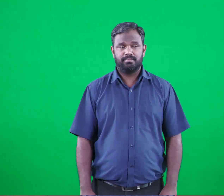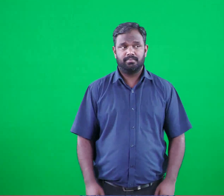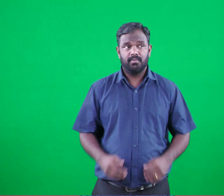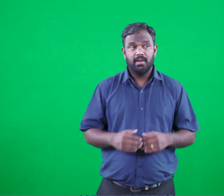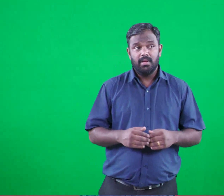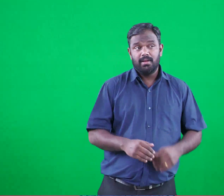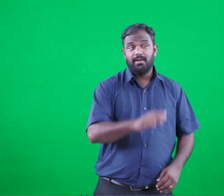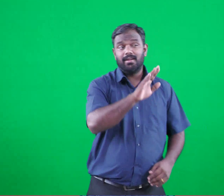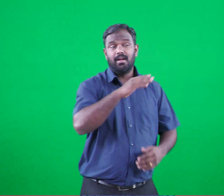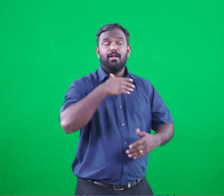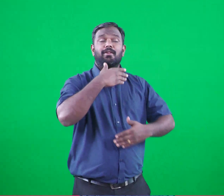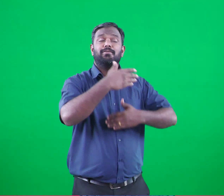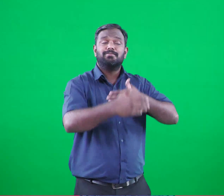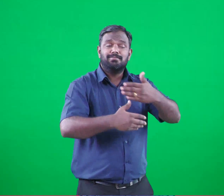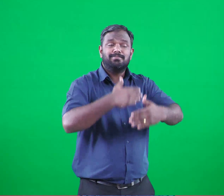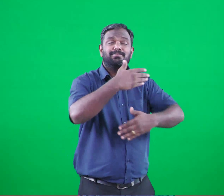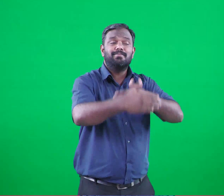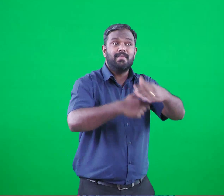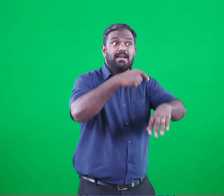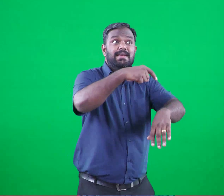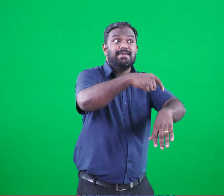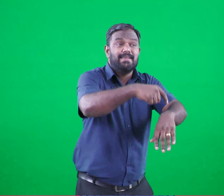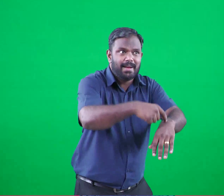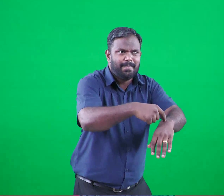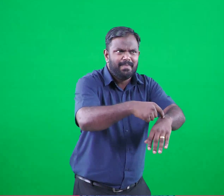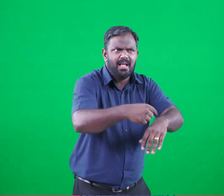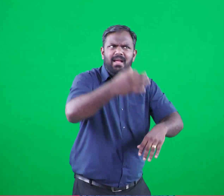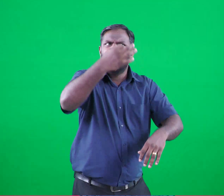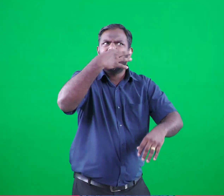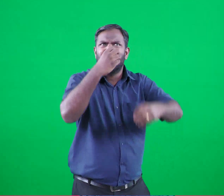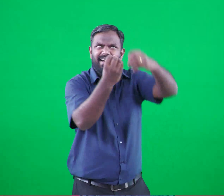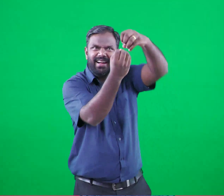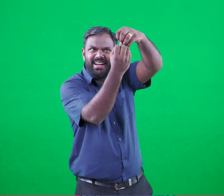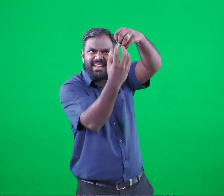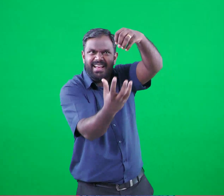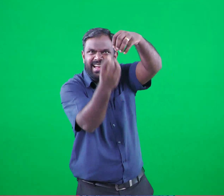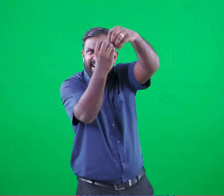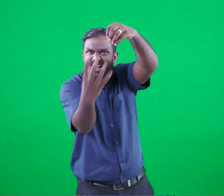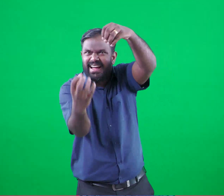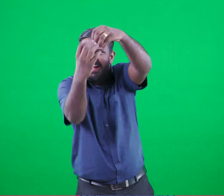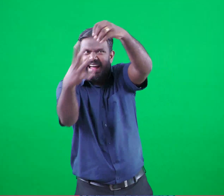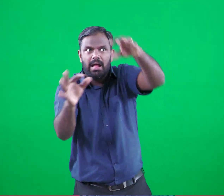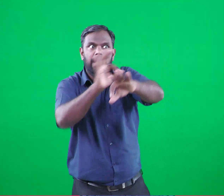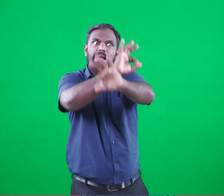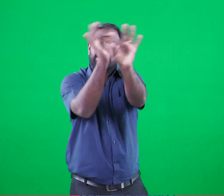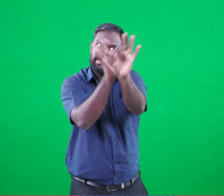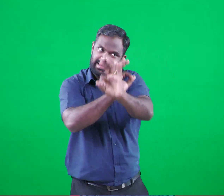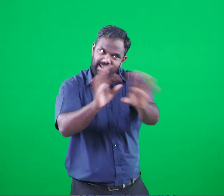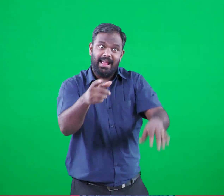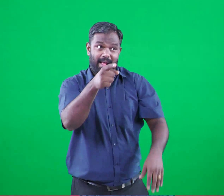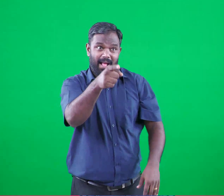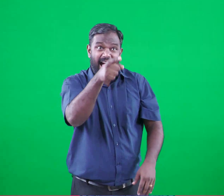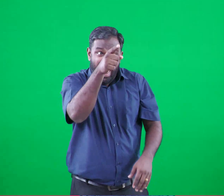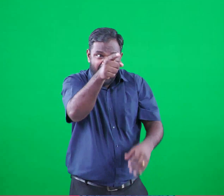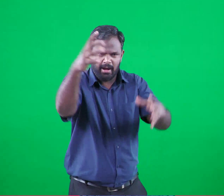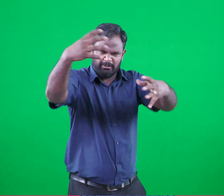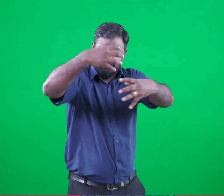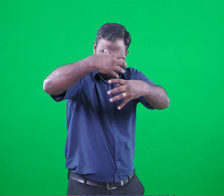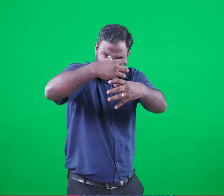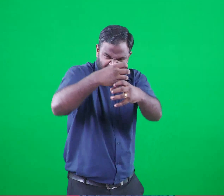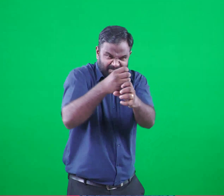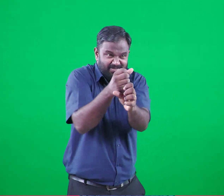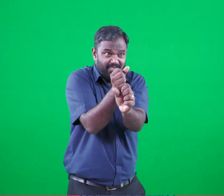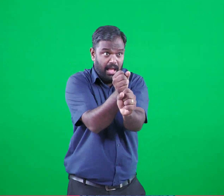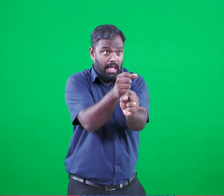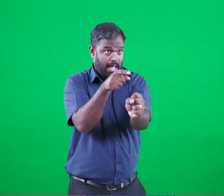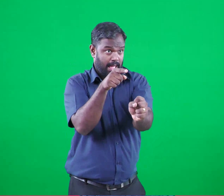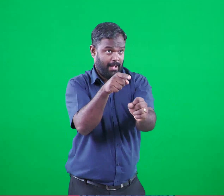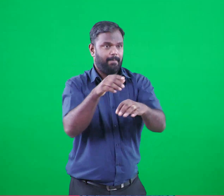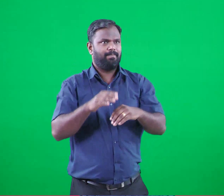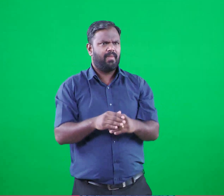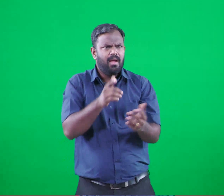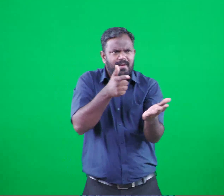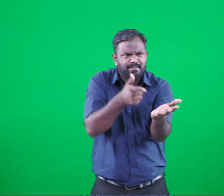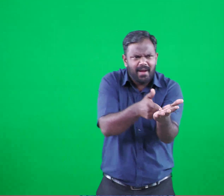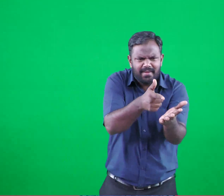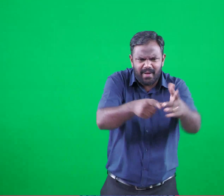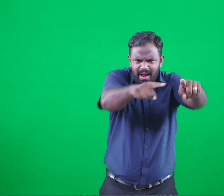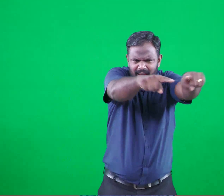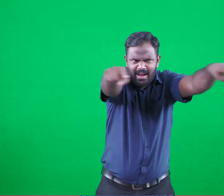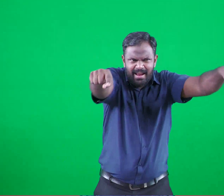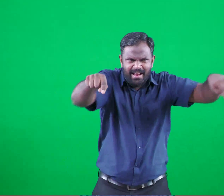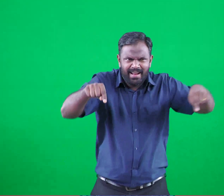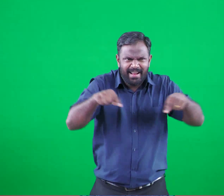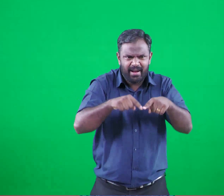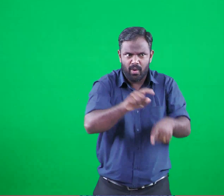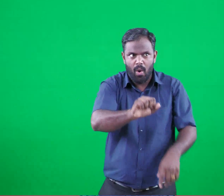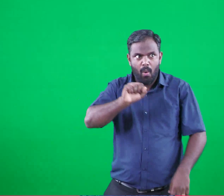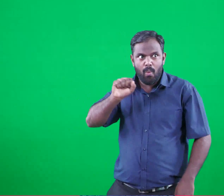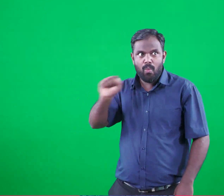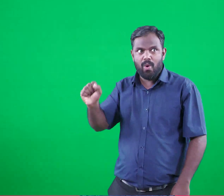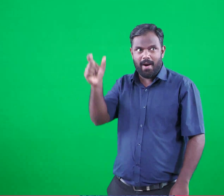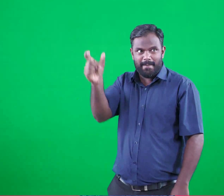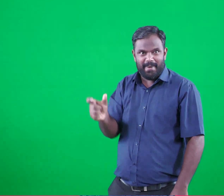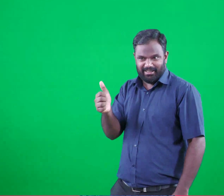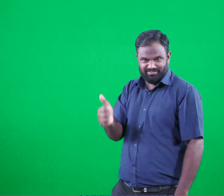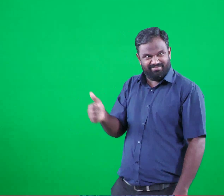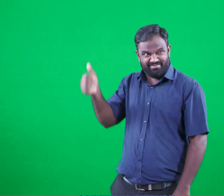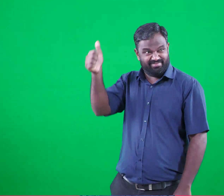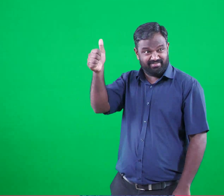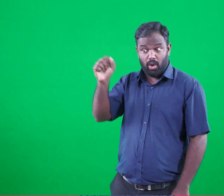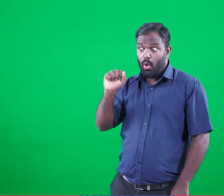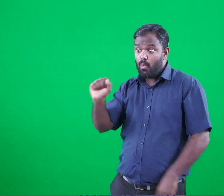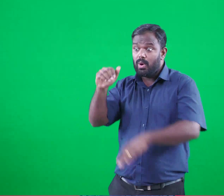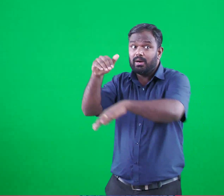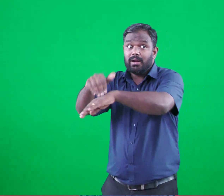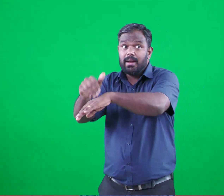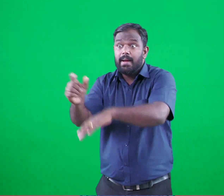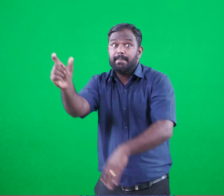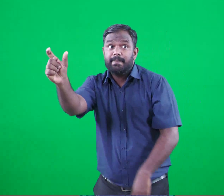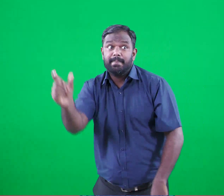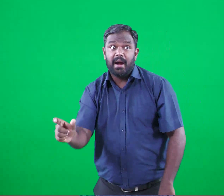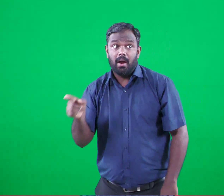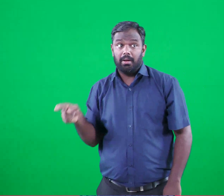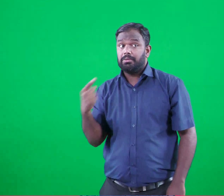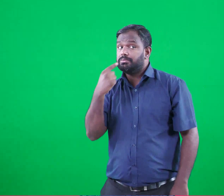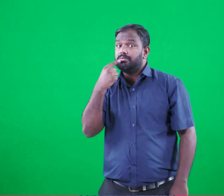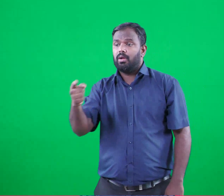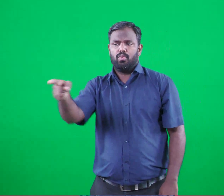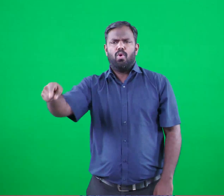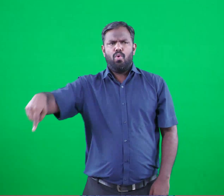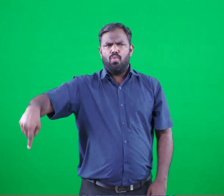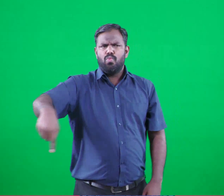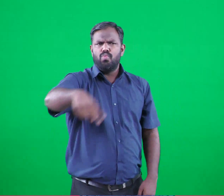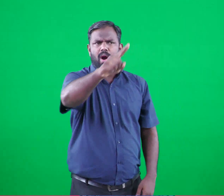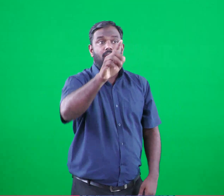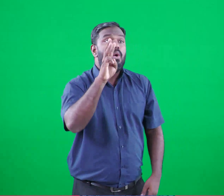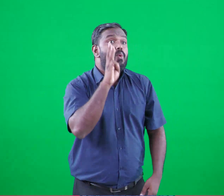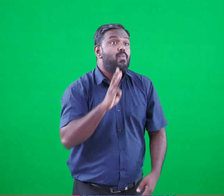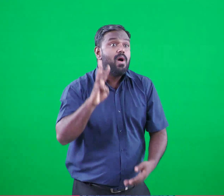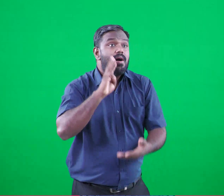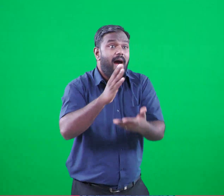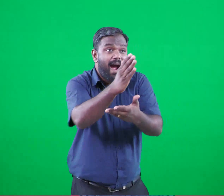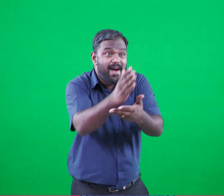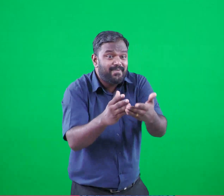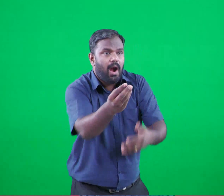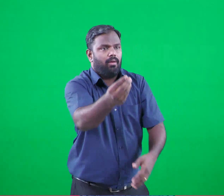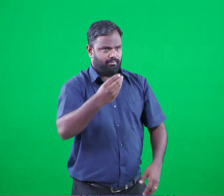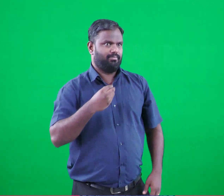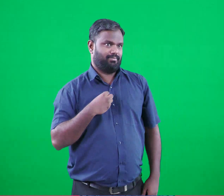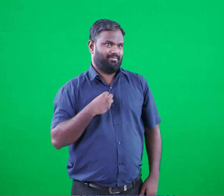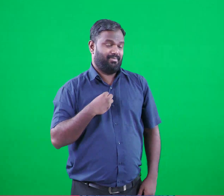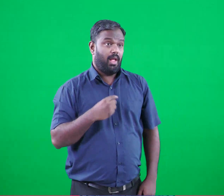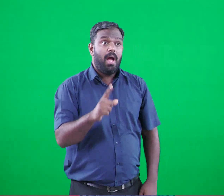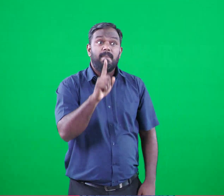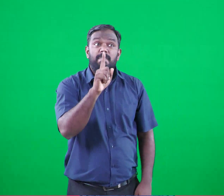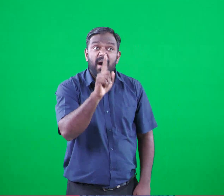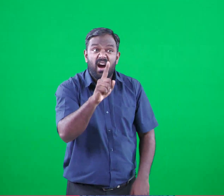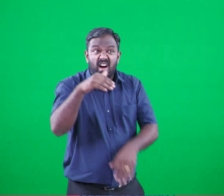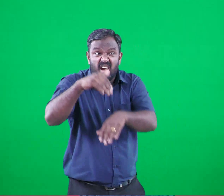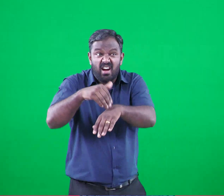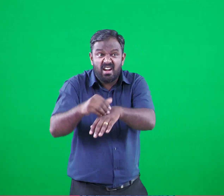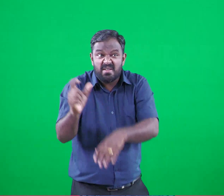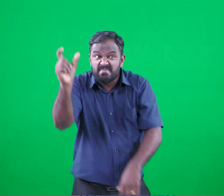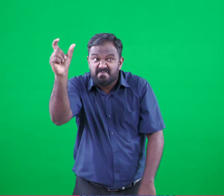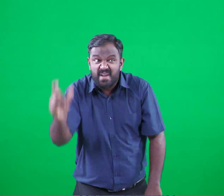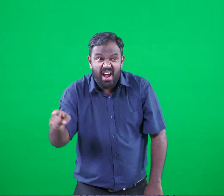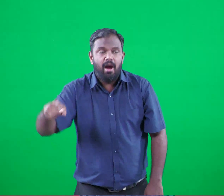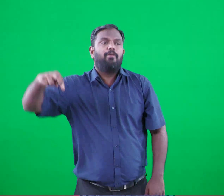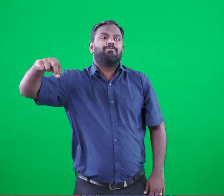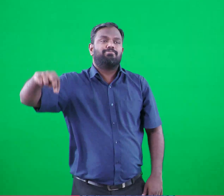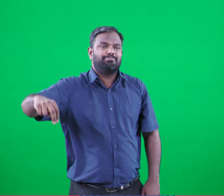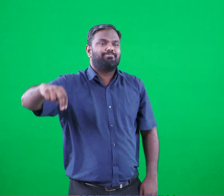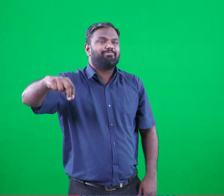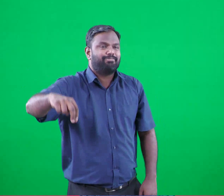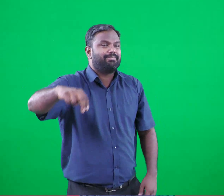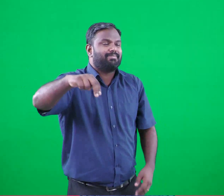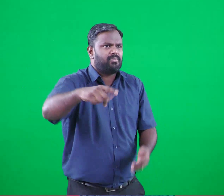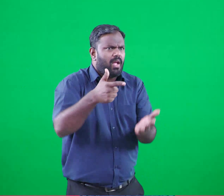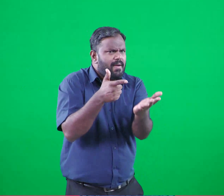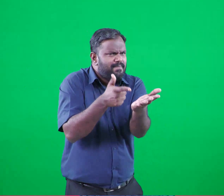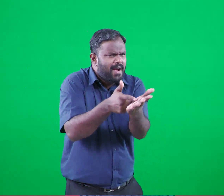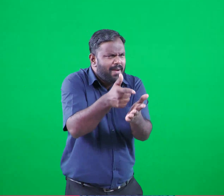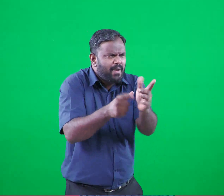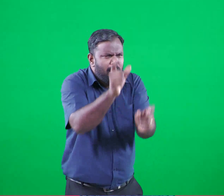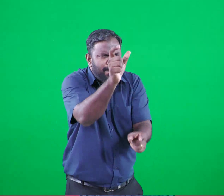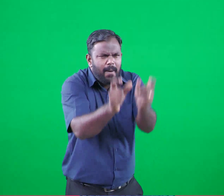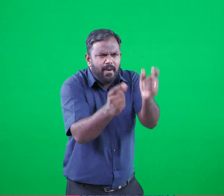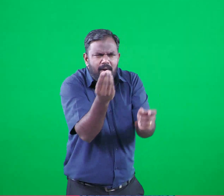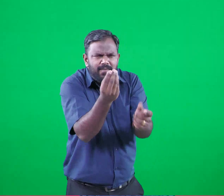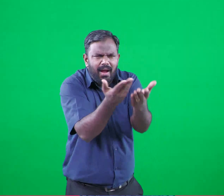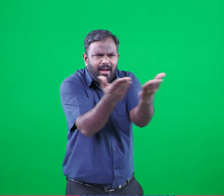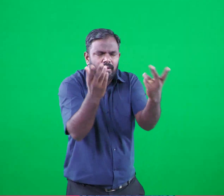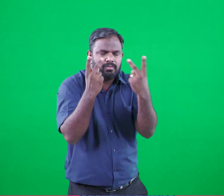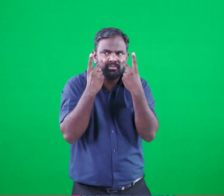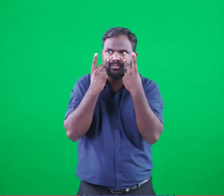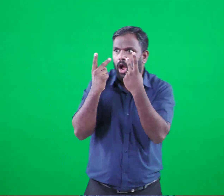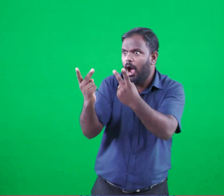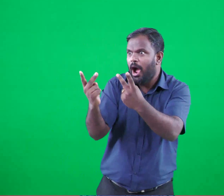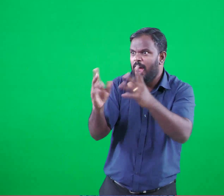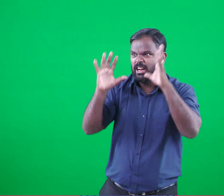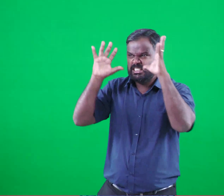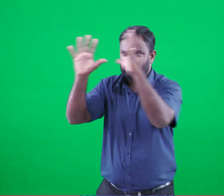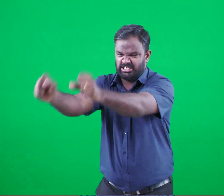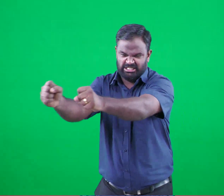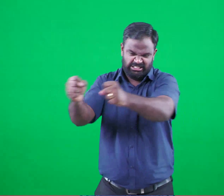At harvest time, he sent a servant to the tenants to collect his share of the fruit of the vineyard.